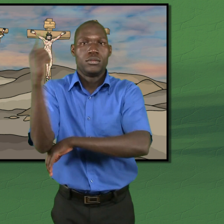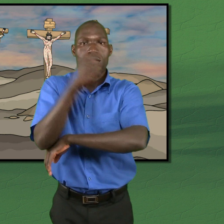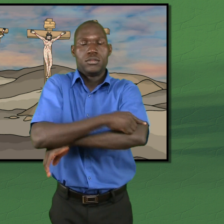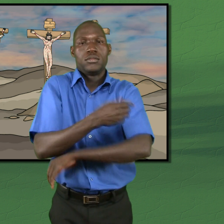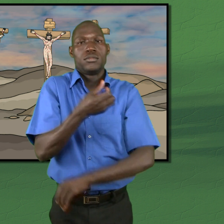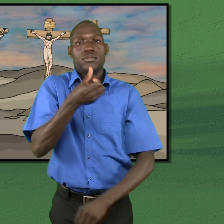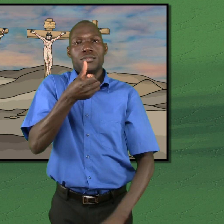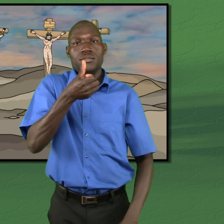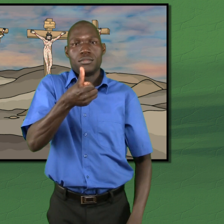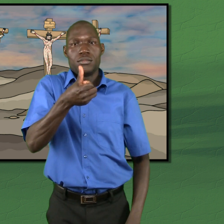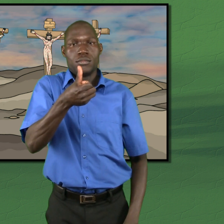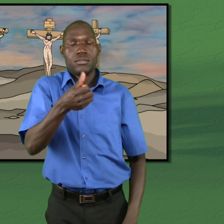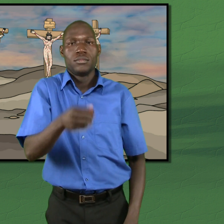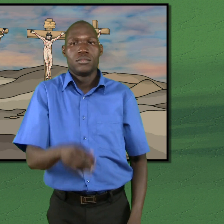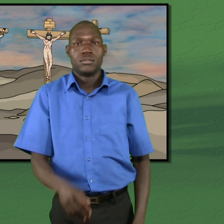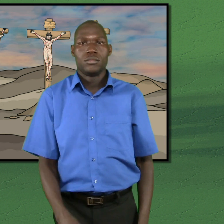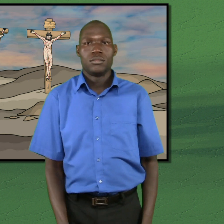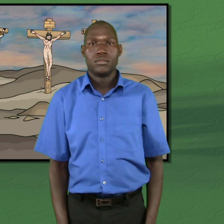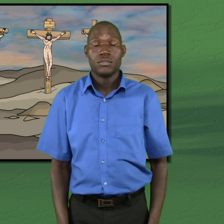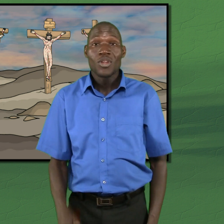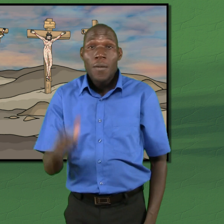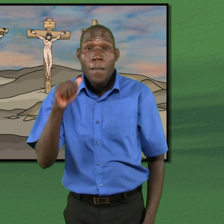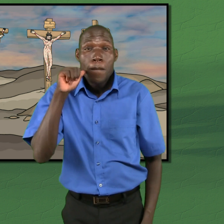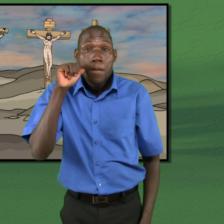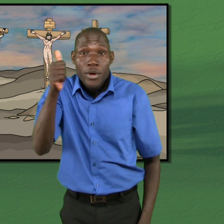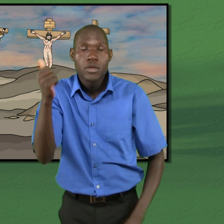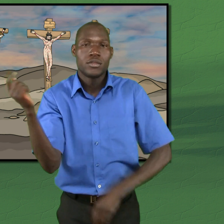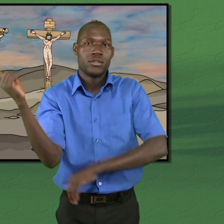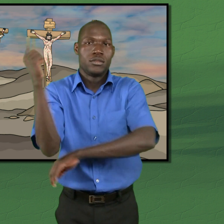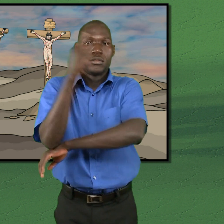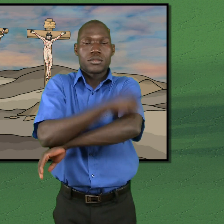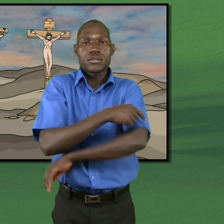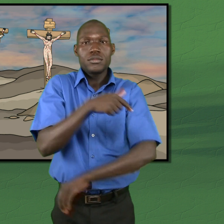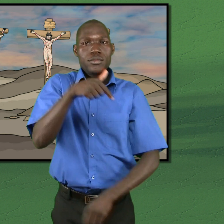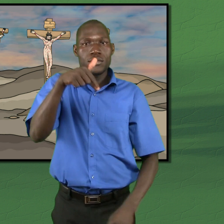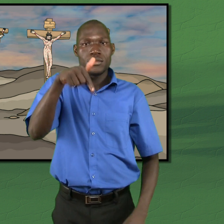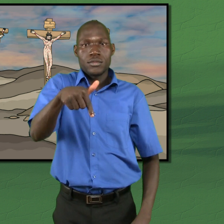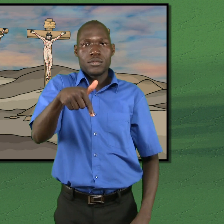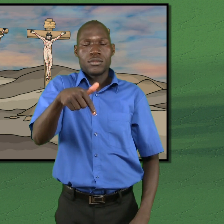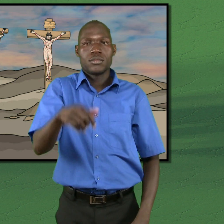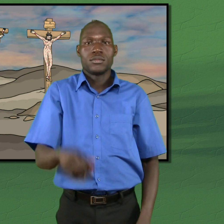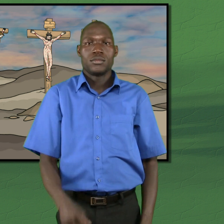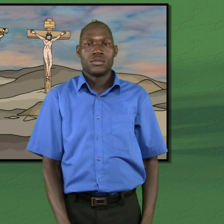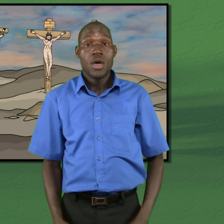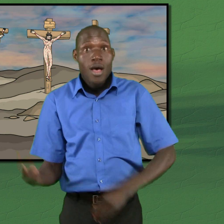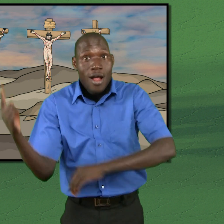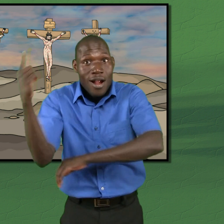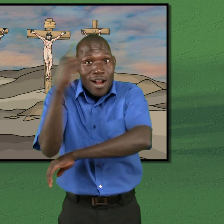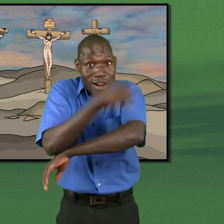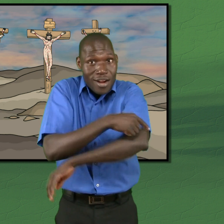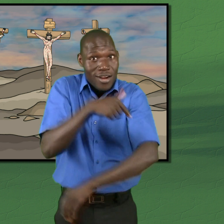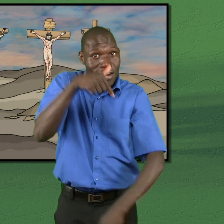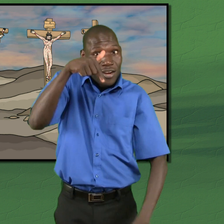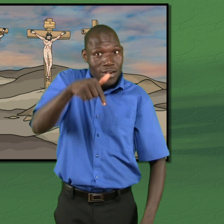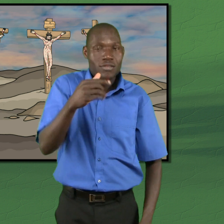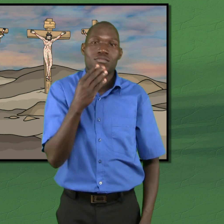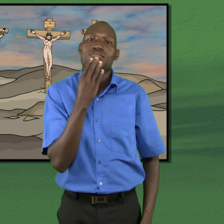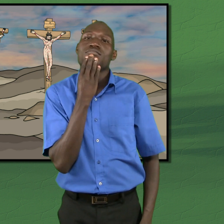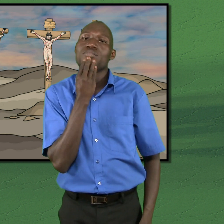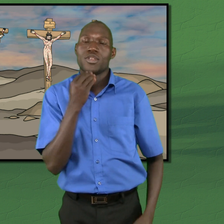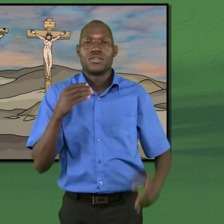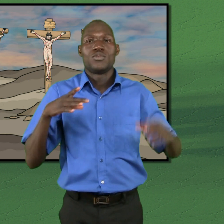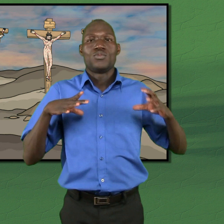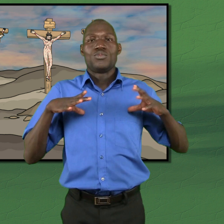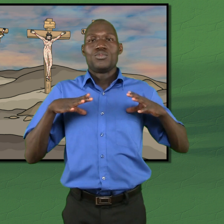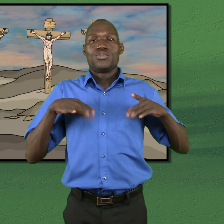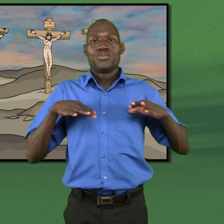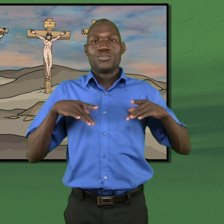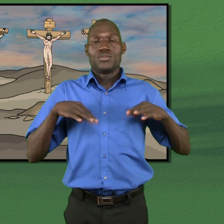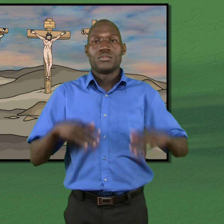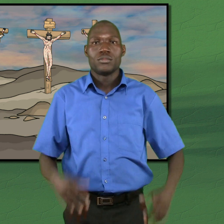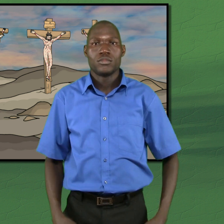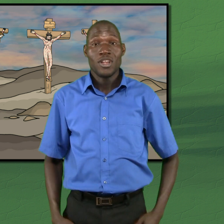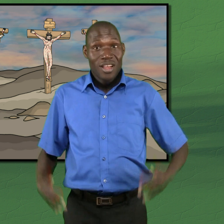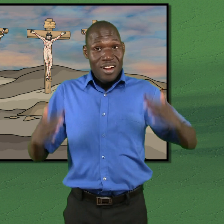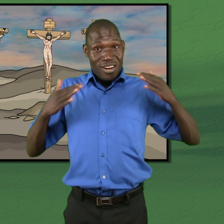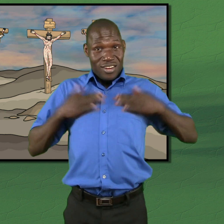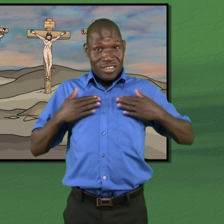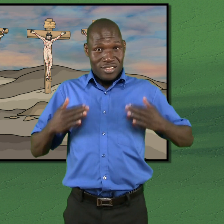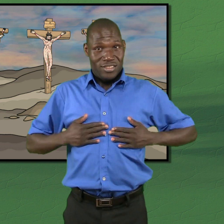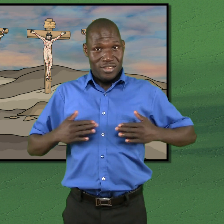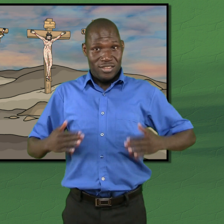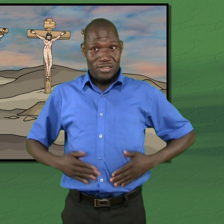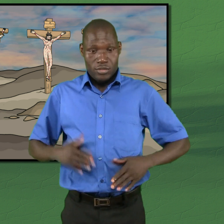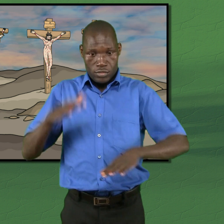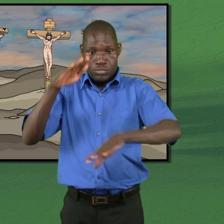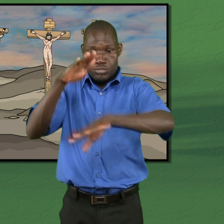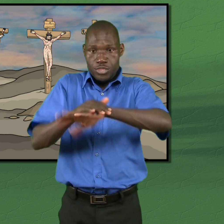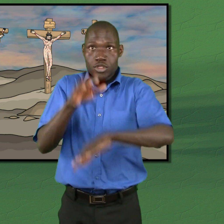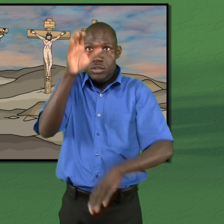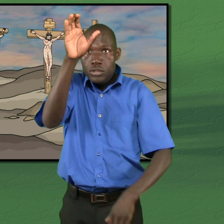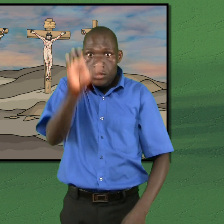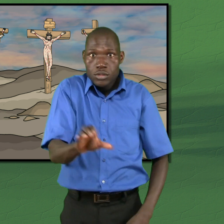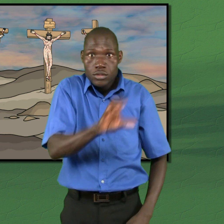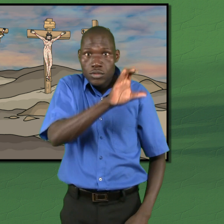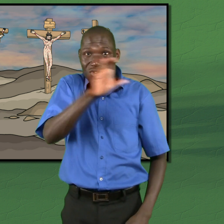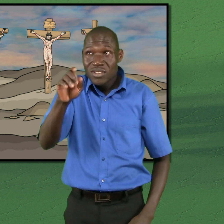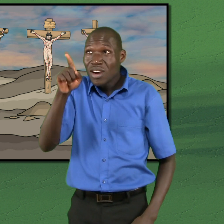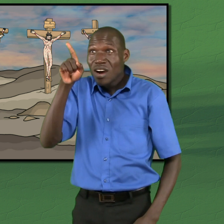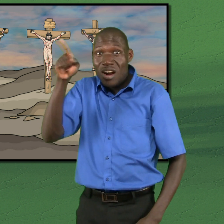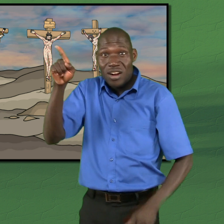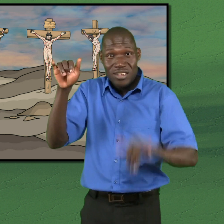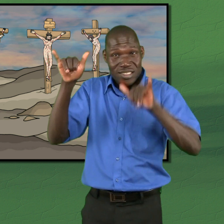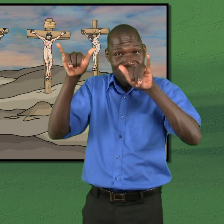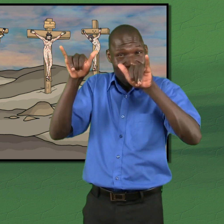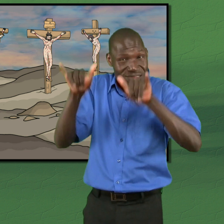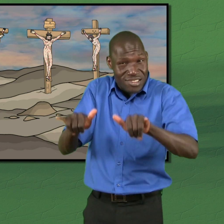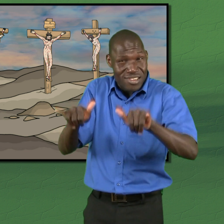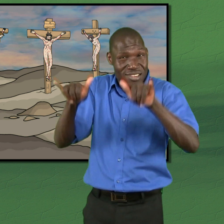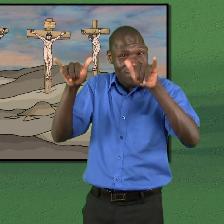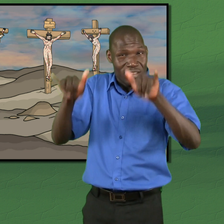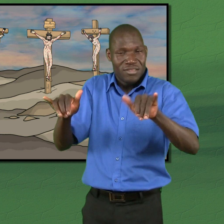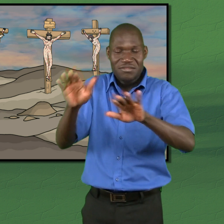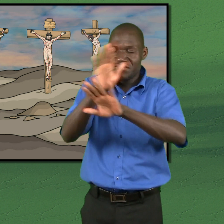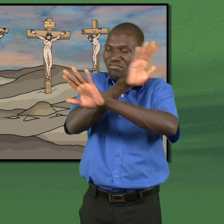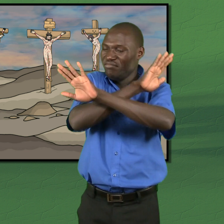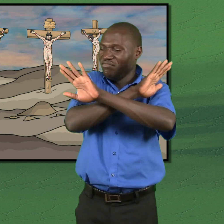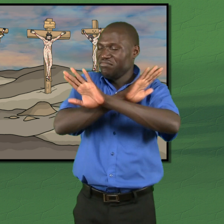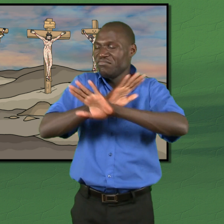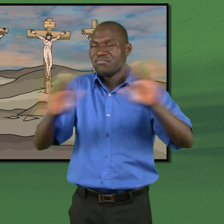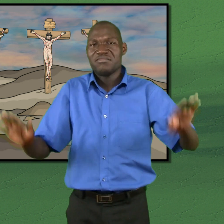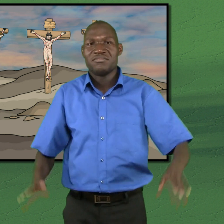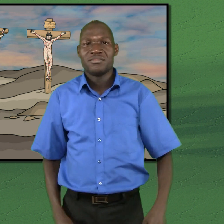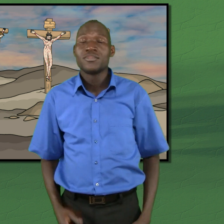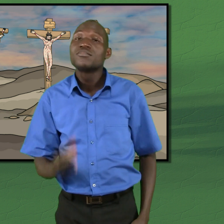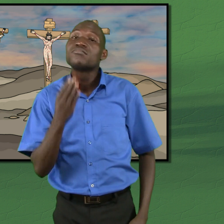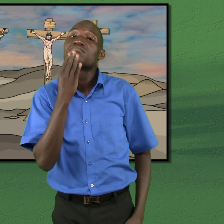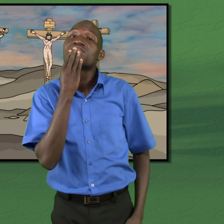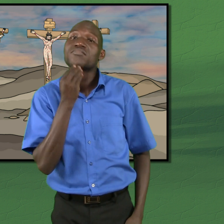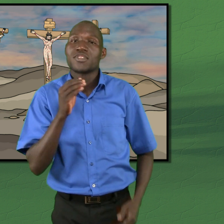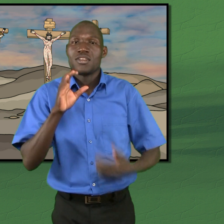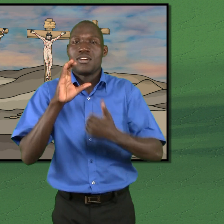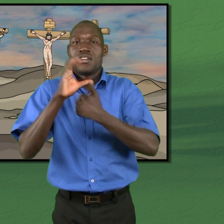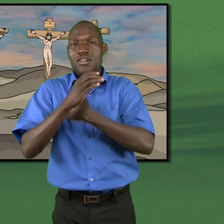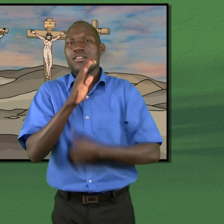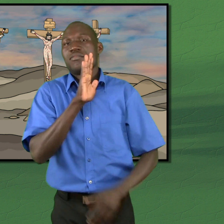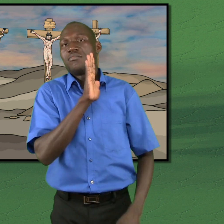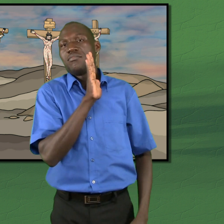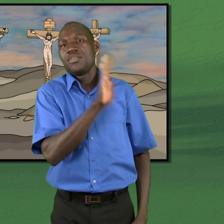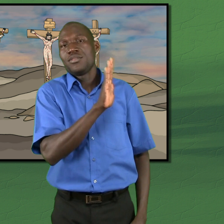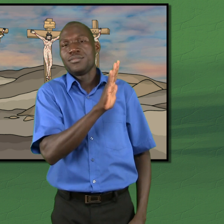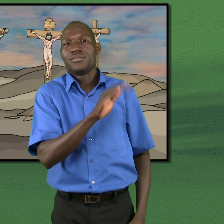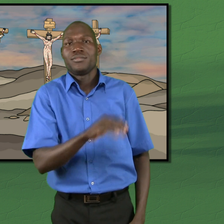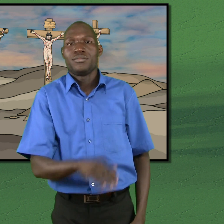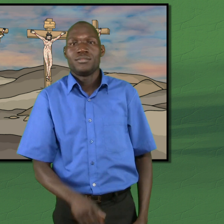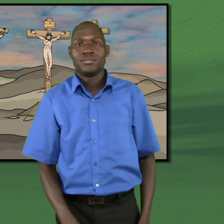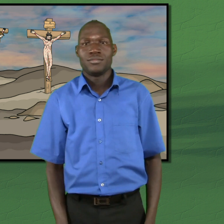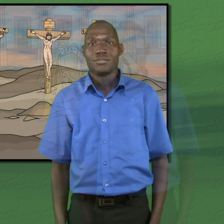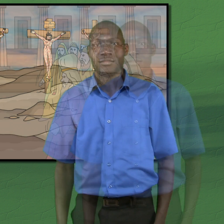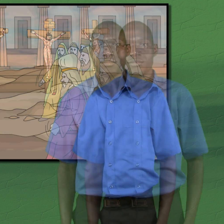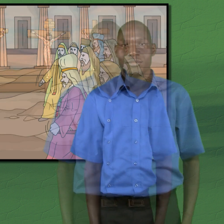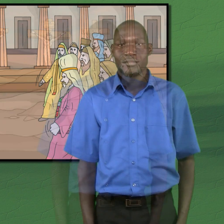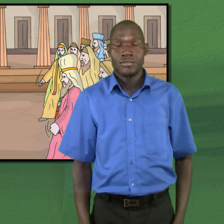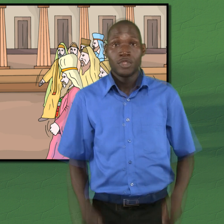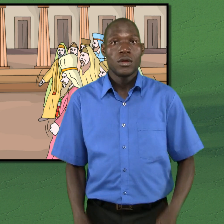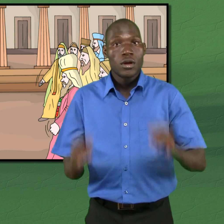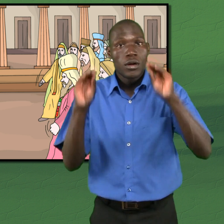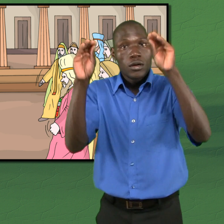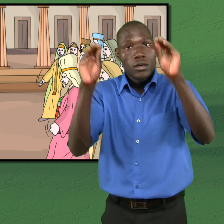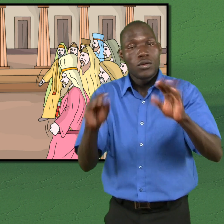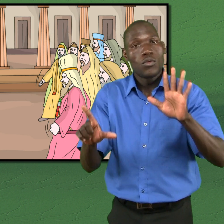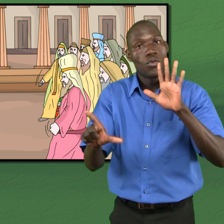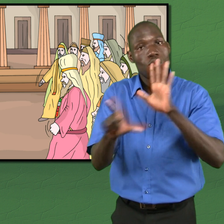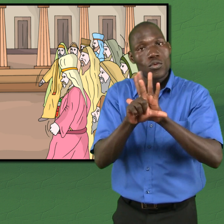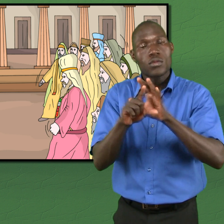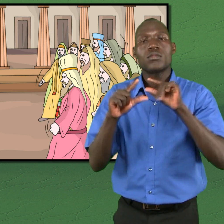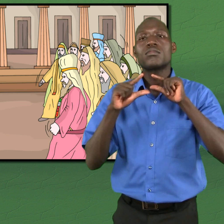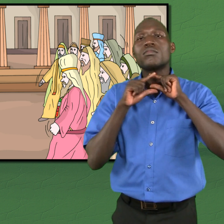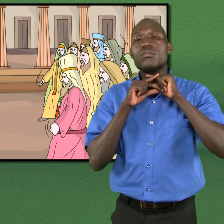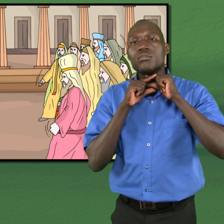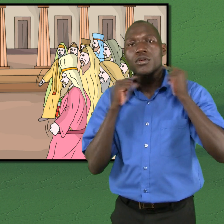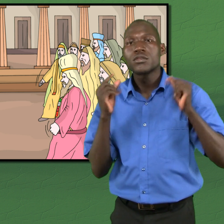And they divided up His garments by casting lots. One of the criminals who hung there heaped abuse on Him. “Are You not the Christ?” he said. “Save Yourself and us!” But the other one rebuked him, saying, “Do you not even fear God, since you are under the same judgment? We are punished justly, for we are receiving what our actions deserve. But this man has done nothing wrong.” Then he said, “Jesus, remember me when You come into Your kingdom!” And Jesus said to him, “Truly I tell you, today you will be with Me in Paradise.” It was the day of Preparation, and the next day was a High Sabbath.